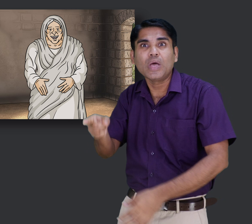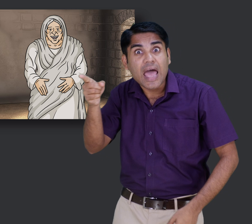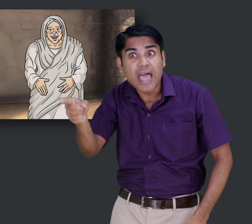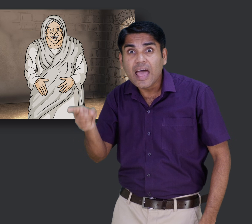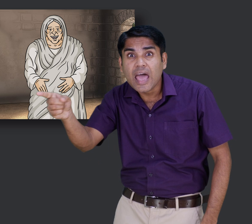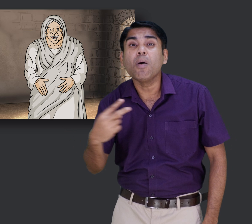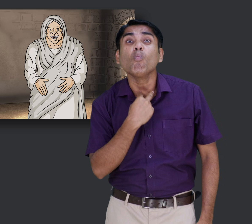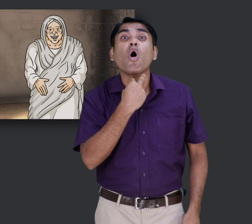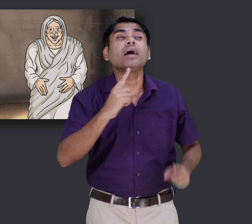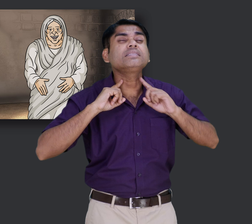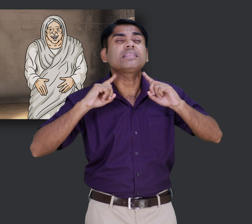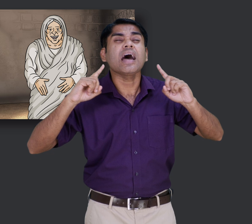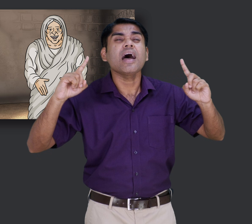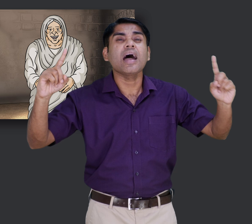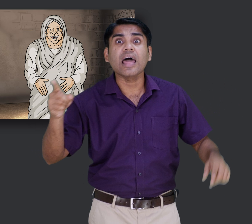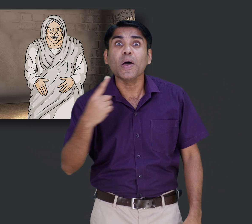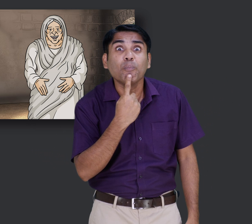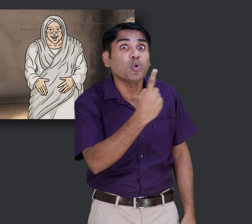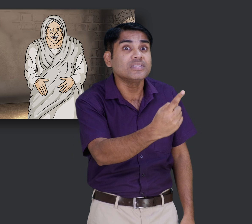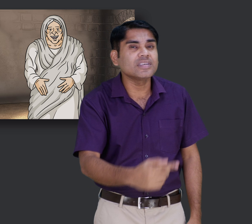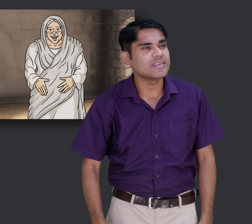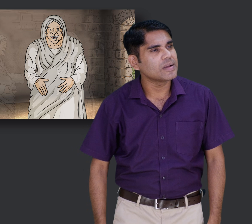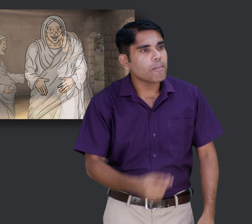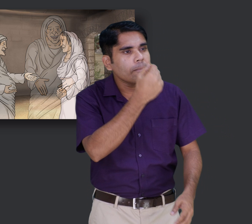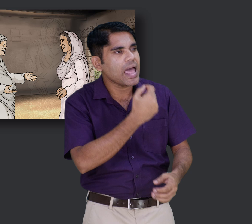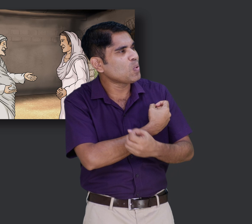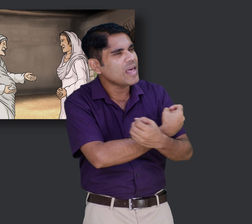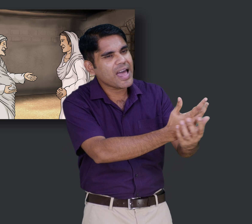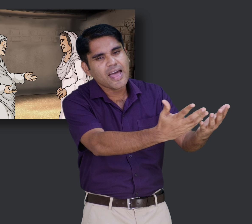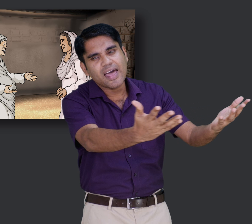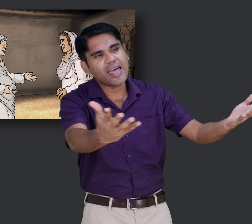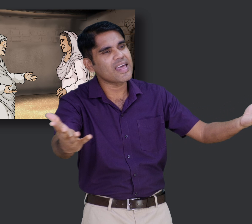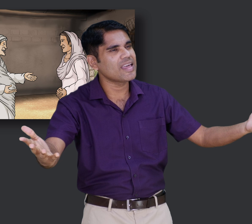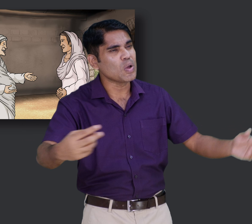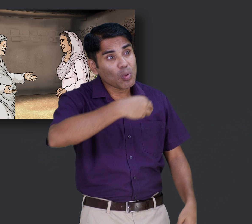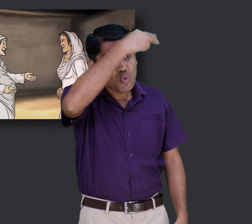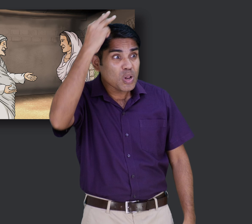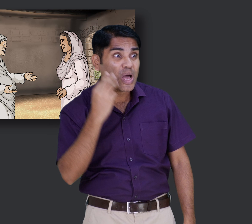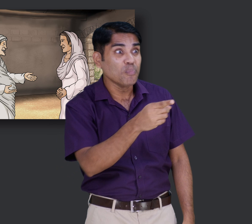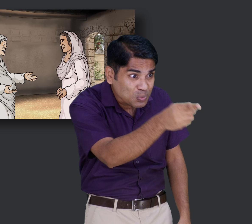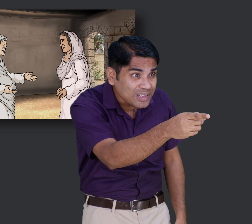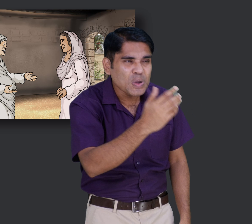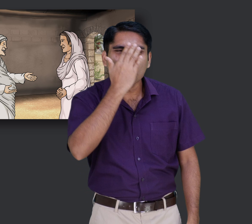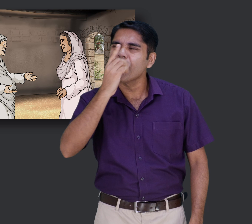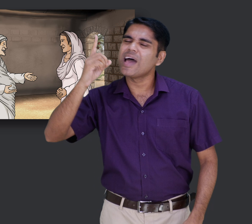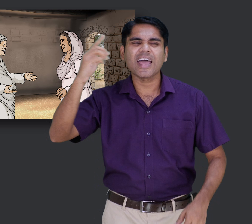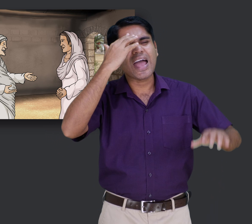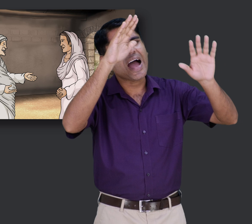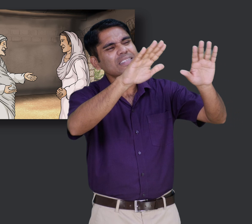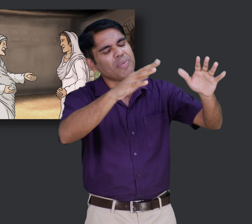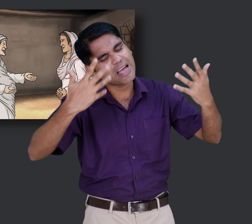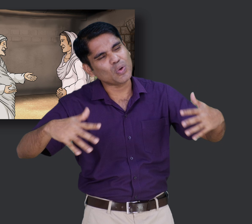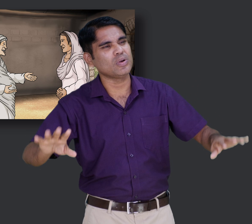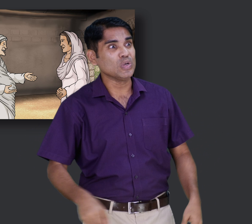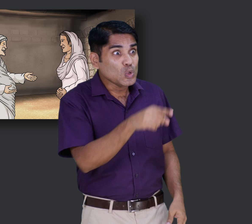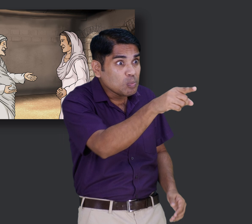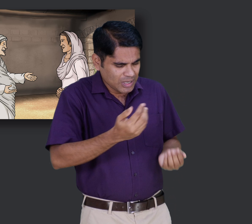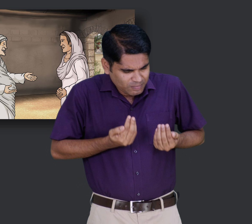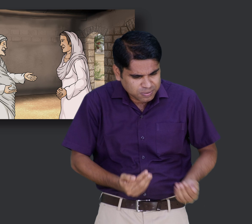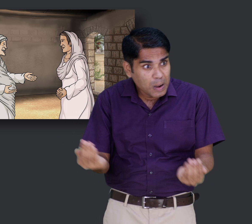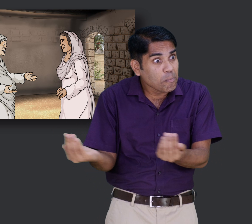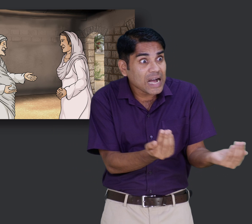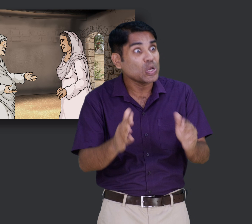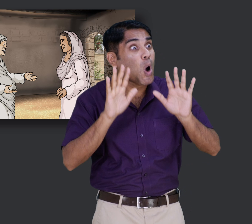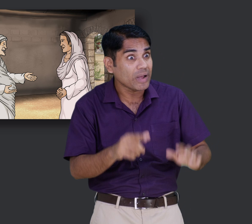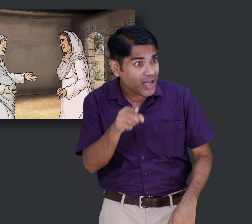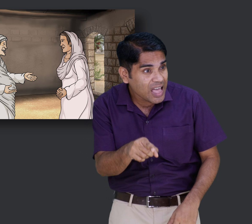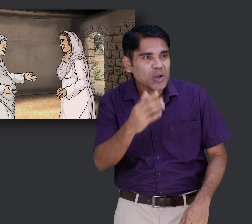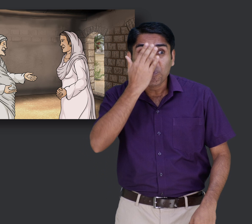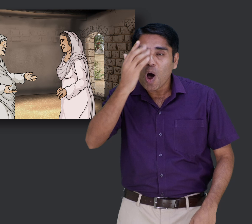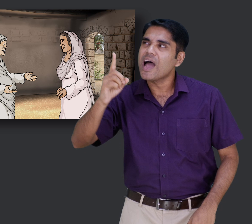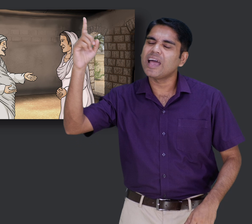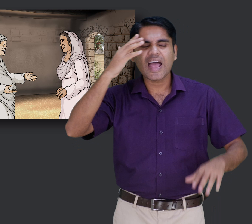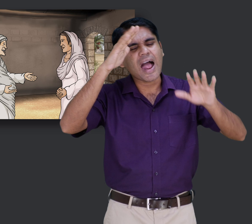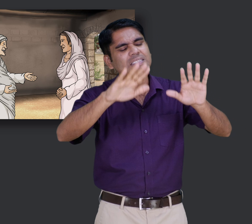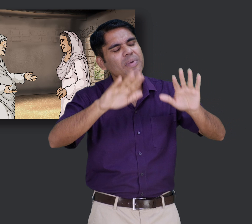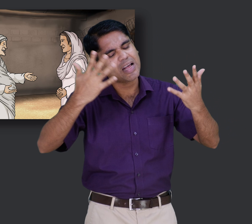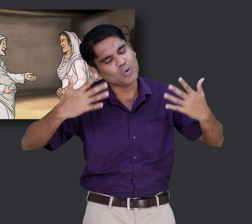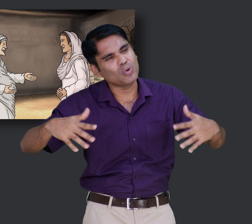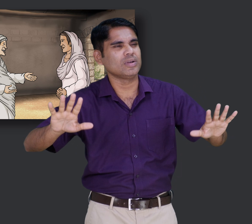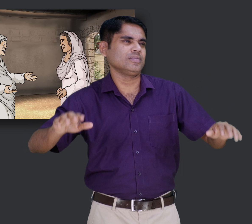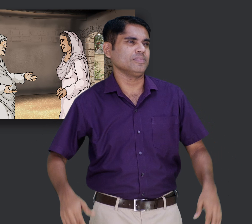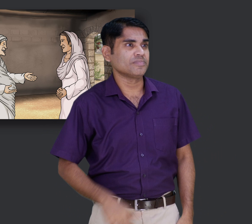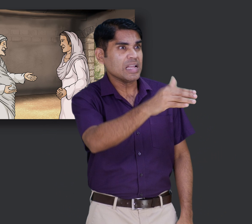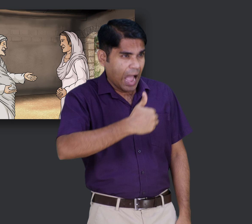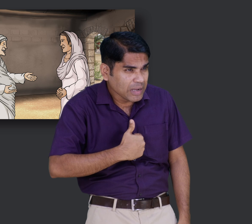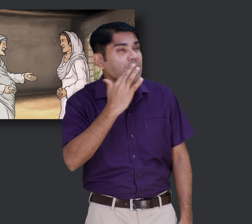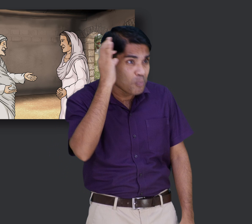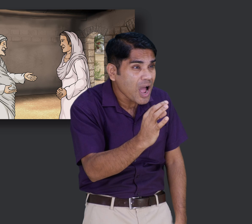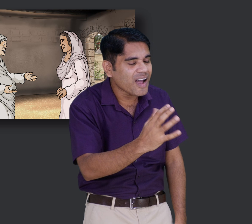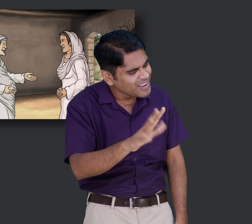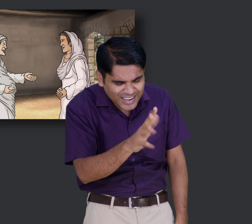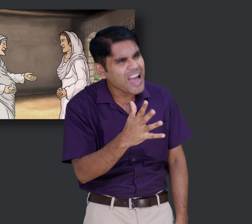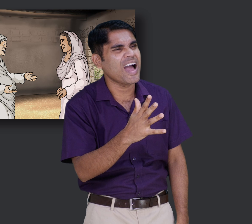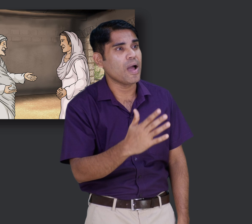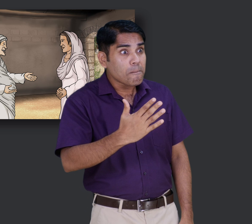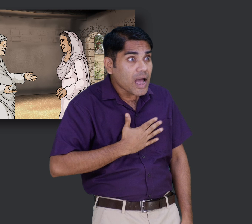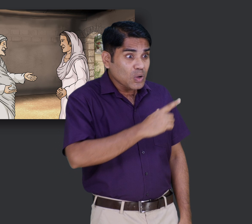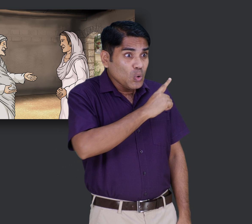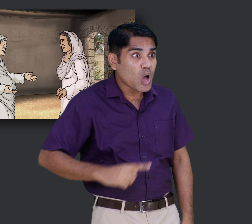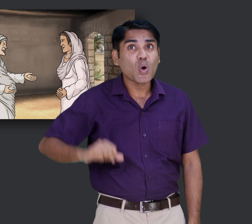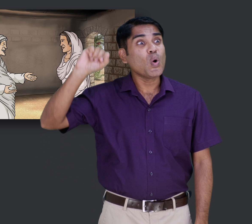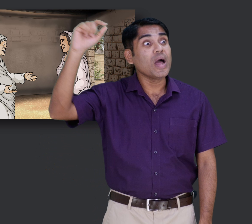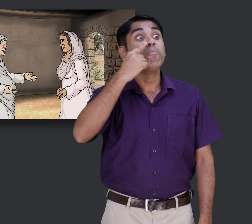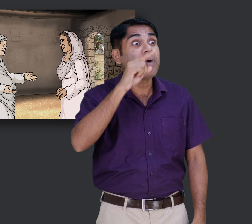In a loud voice she exclaimed, “Blessed are you among women, and blessed is the fruit of your womb!